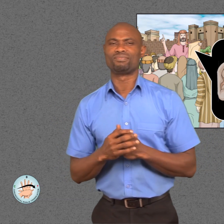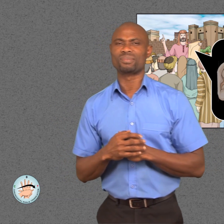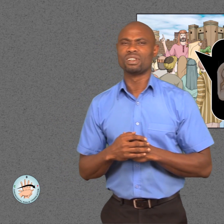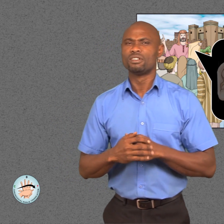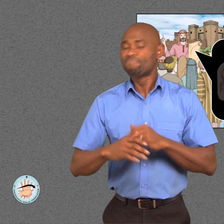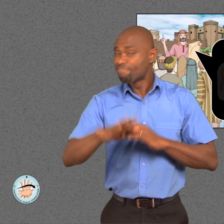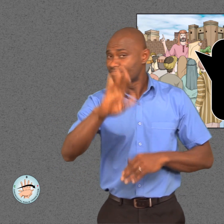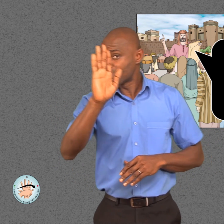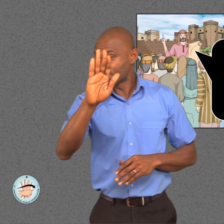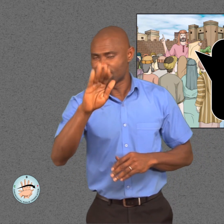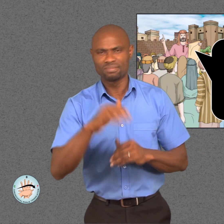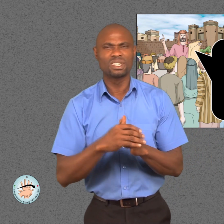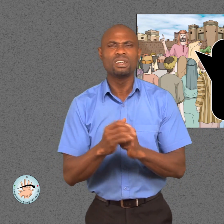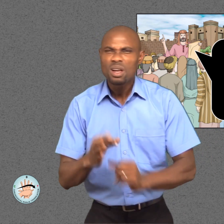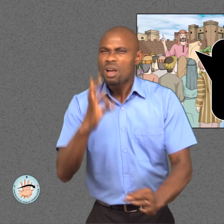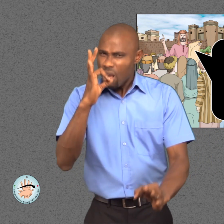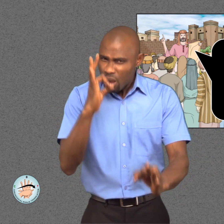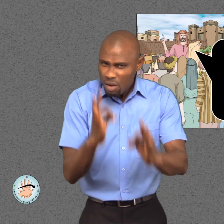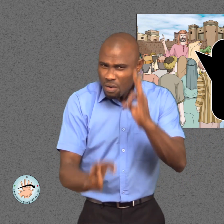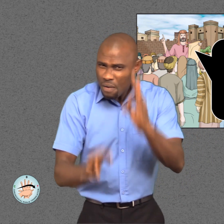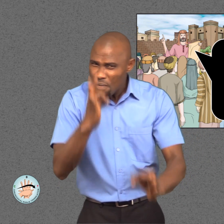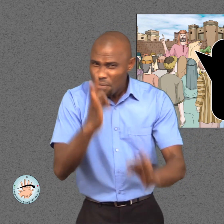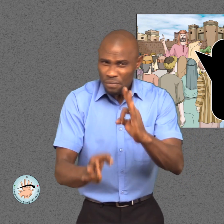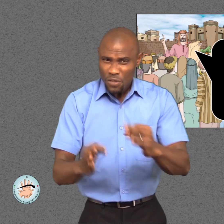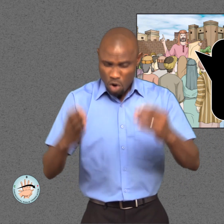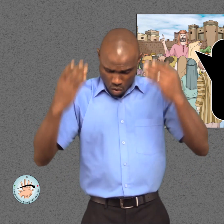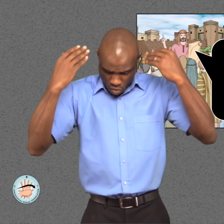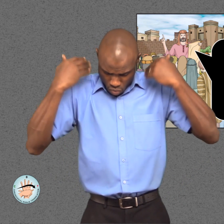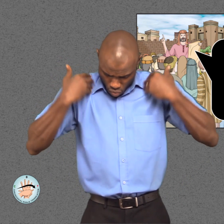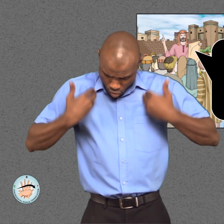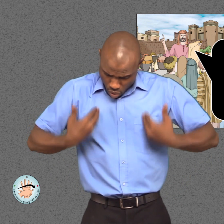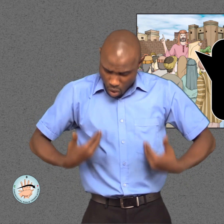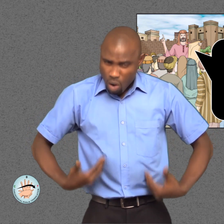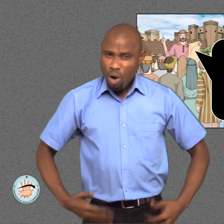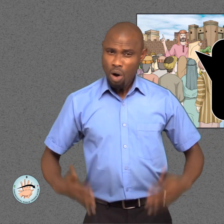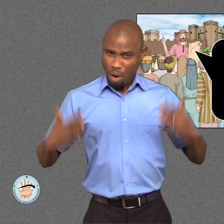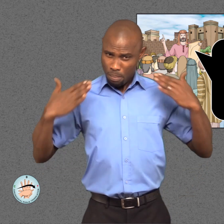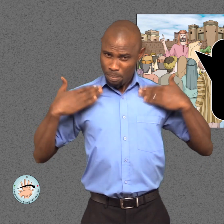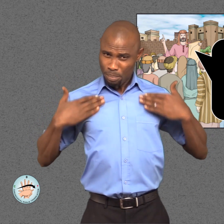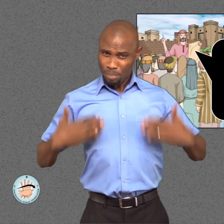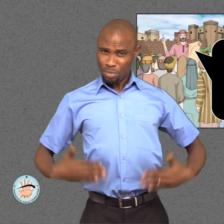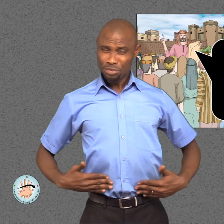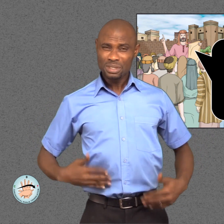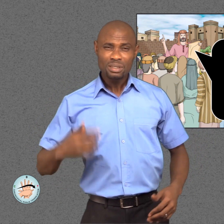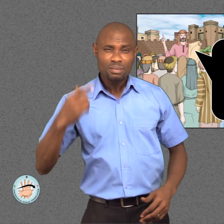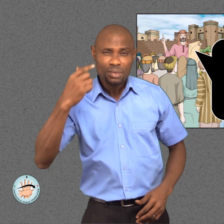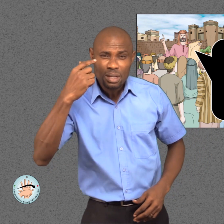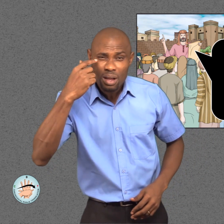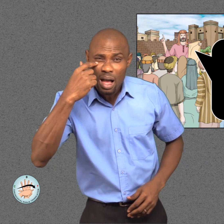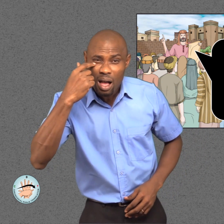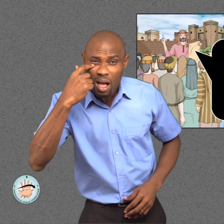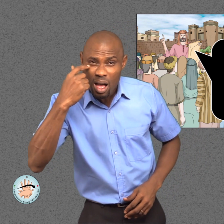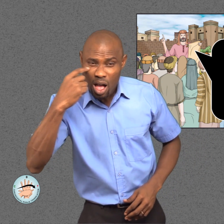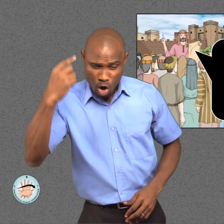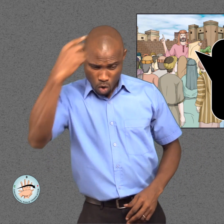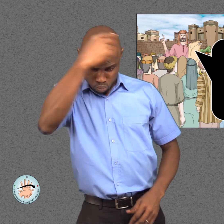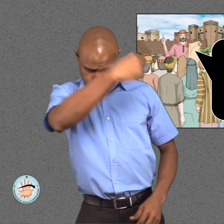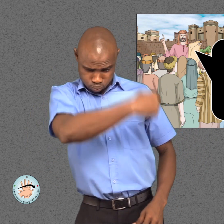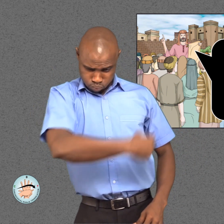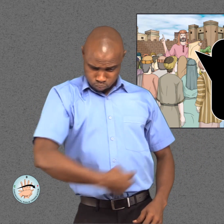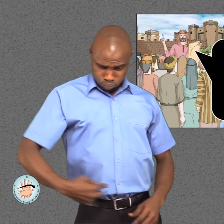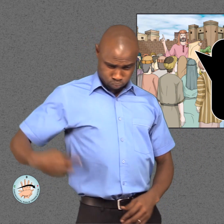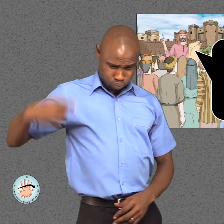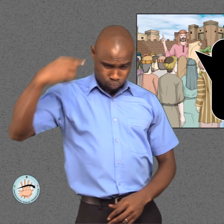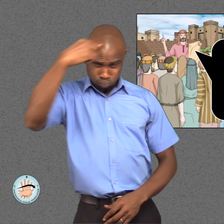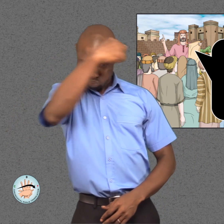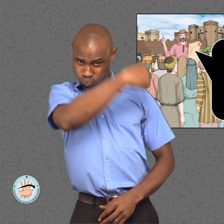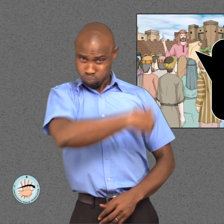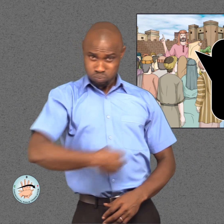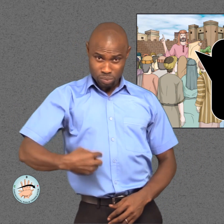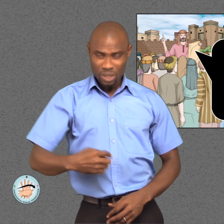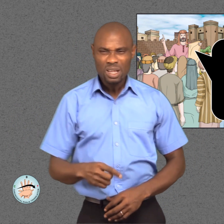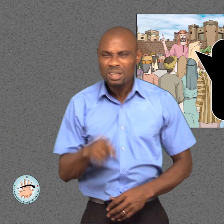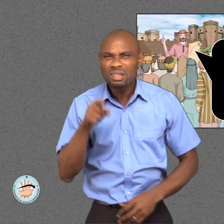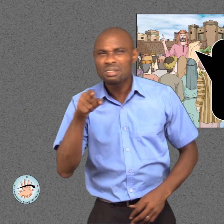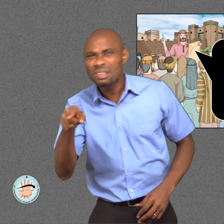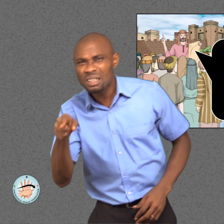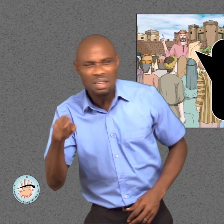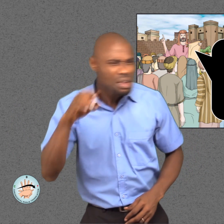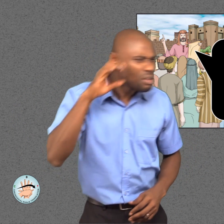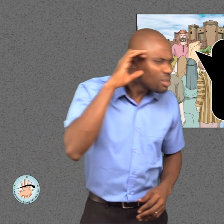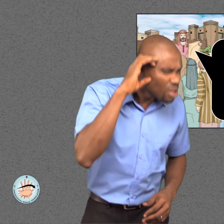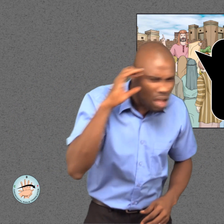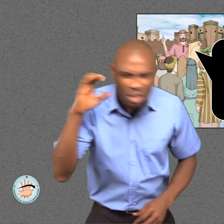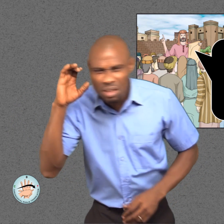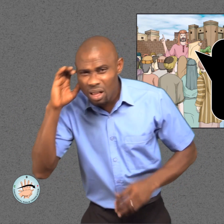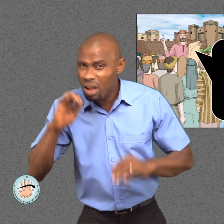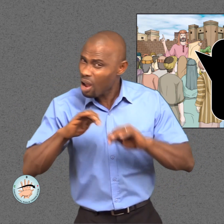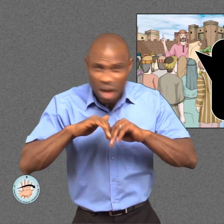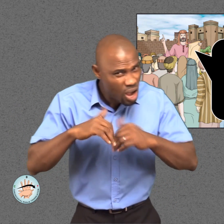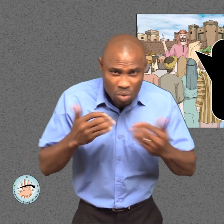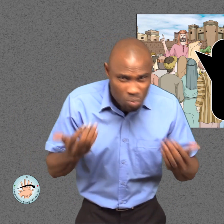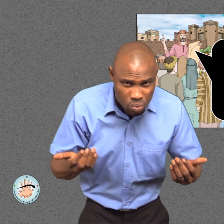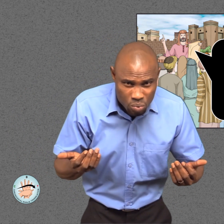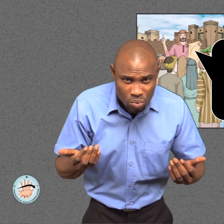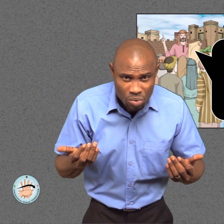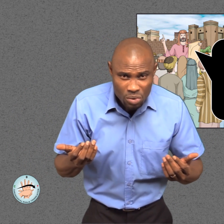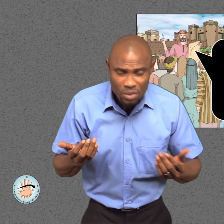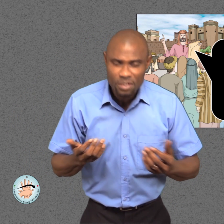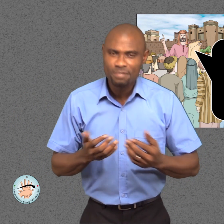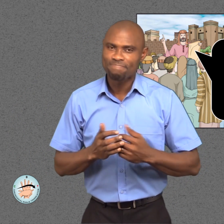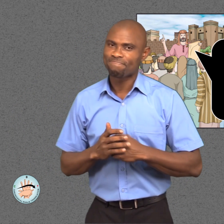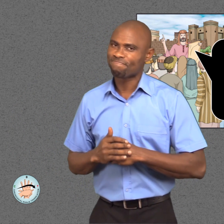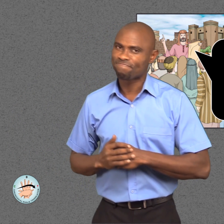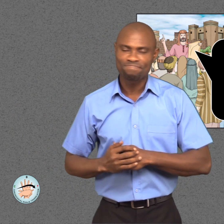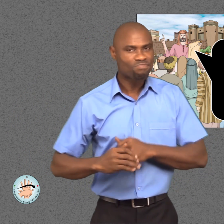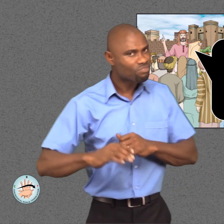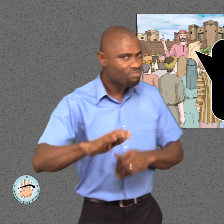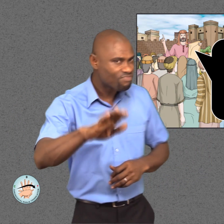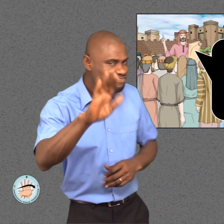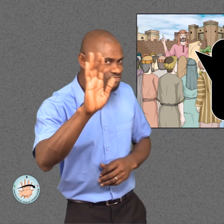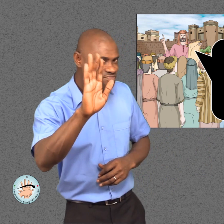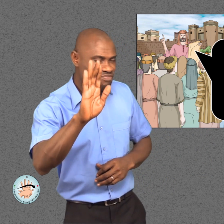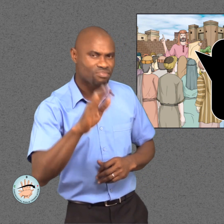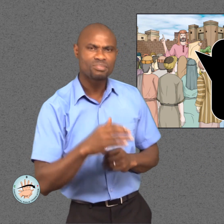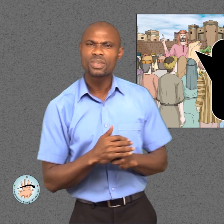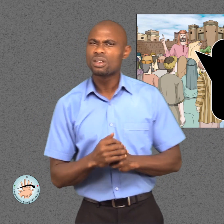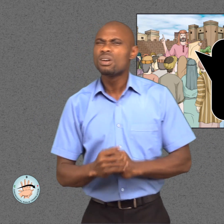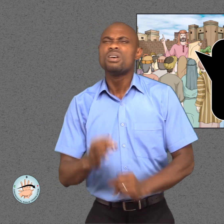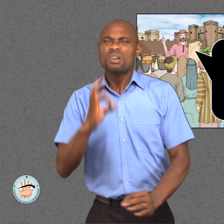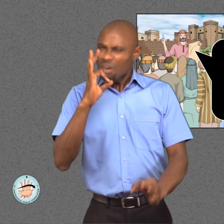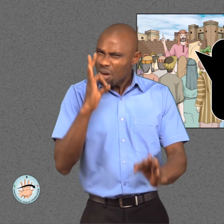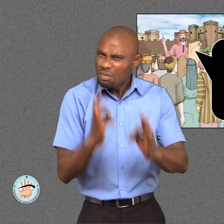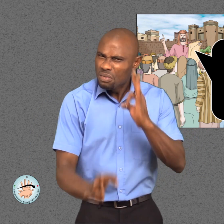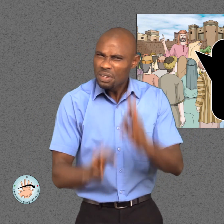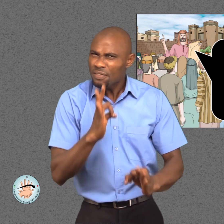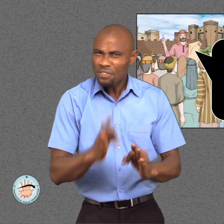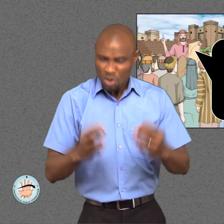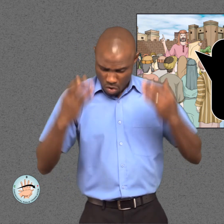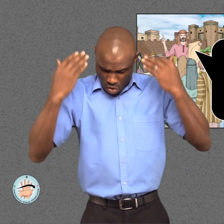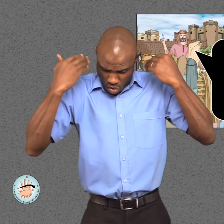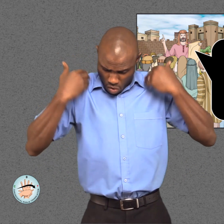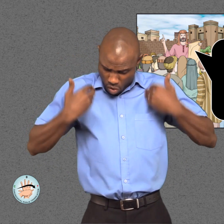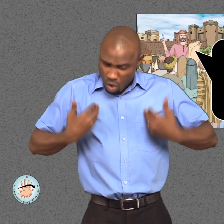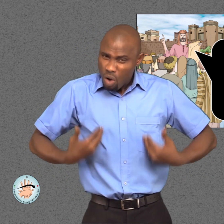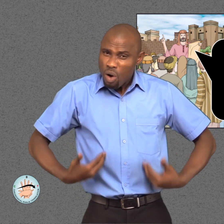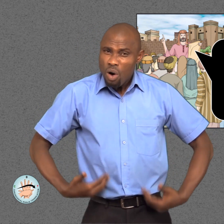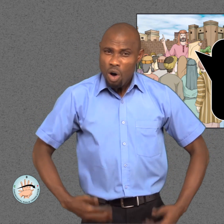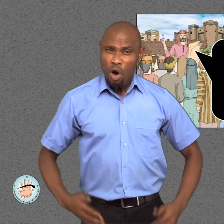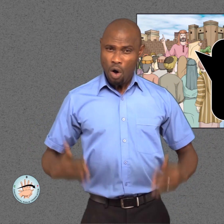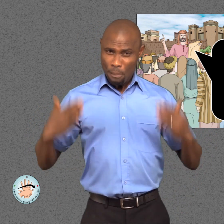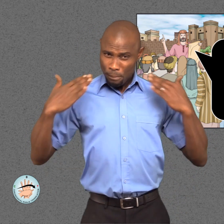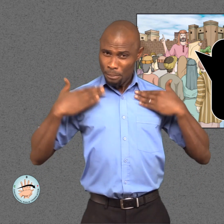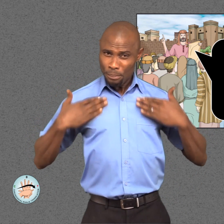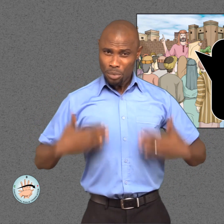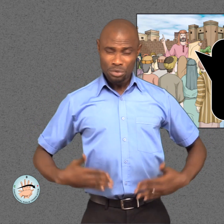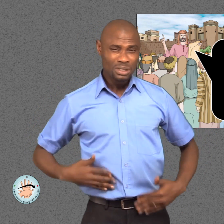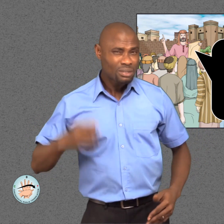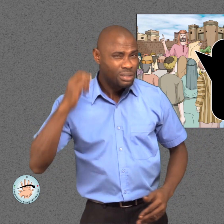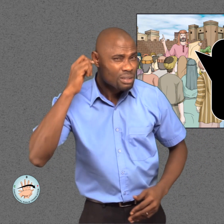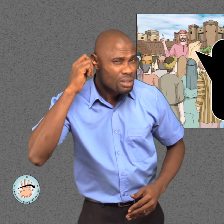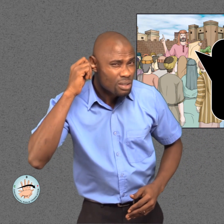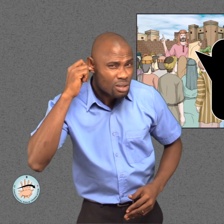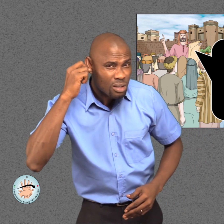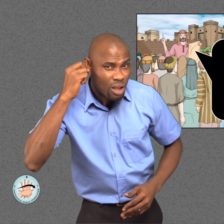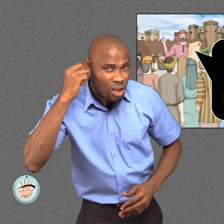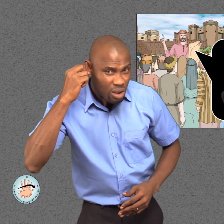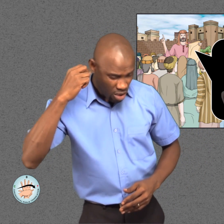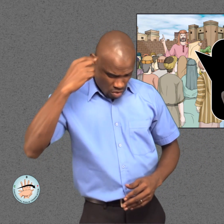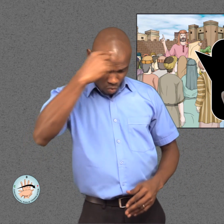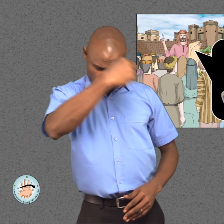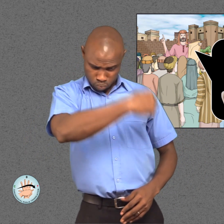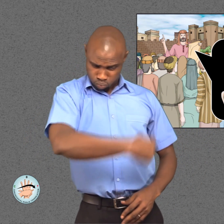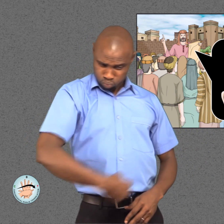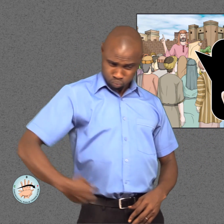If the whole body were an eye, where would the sense of hearing be?